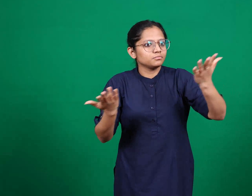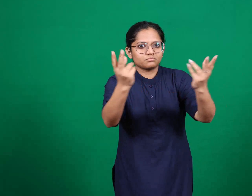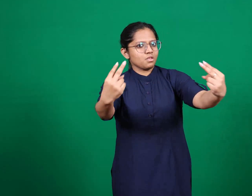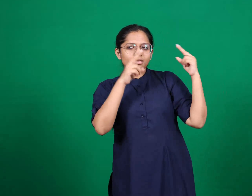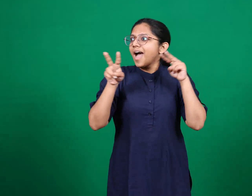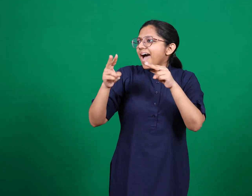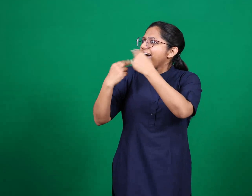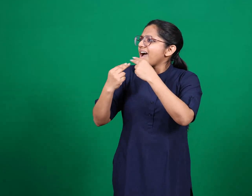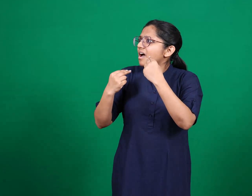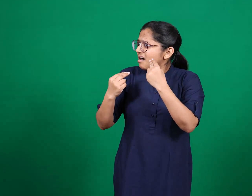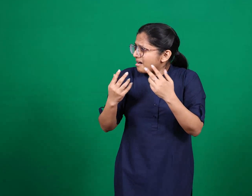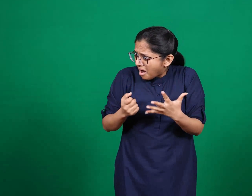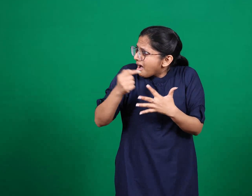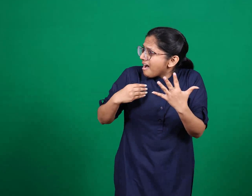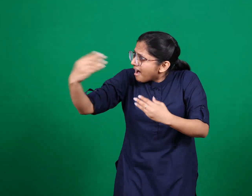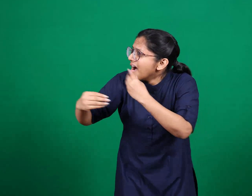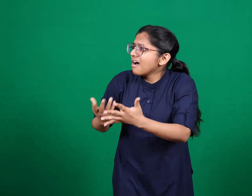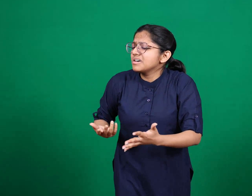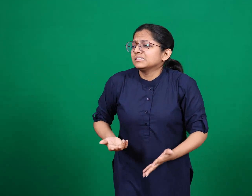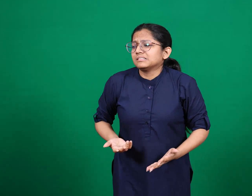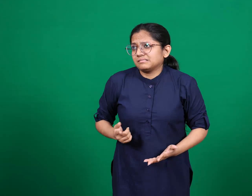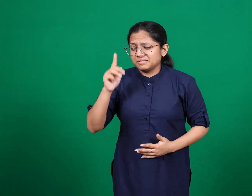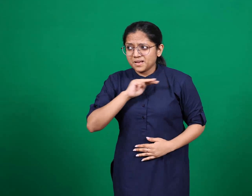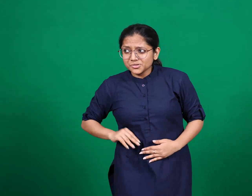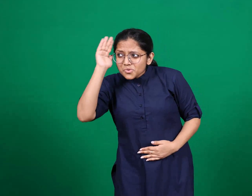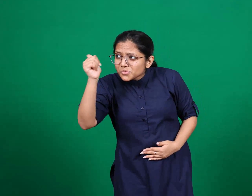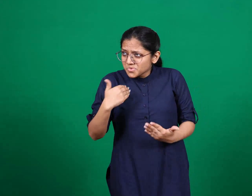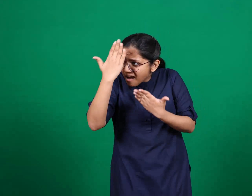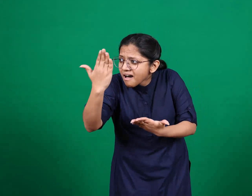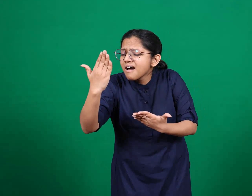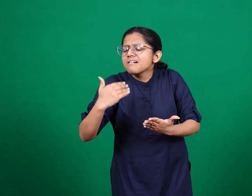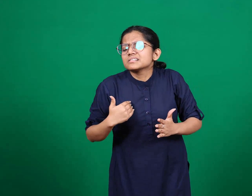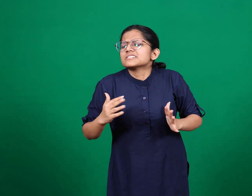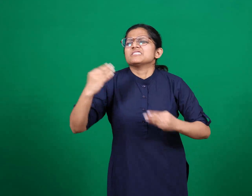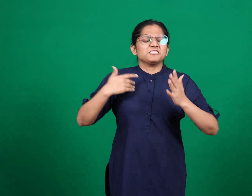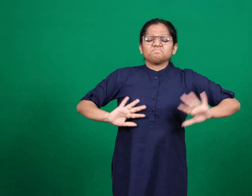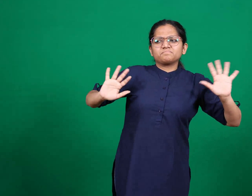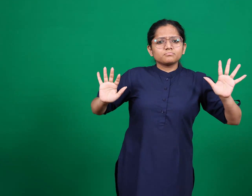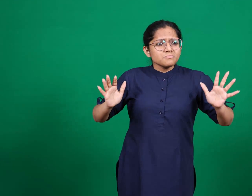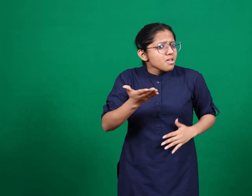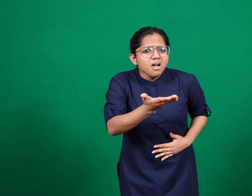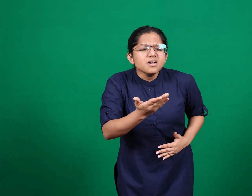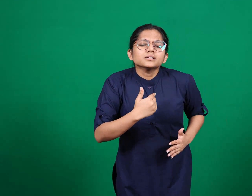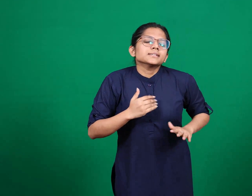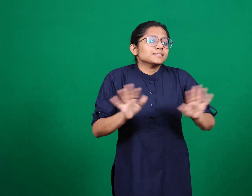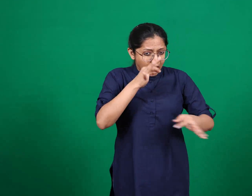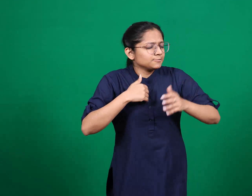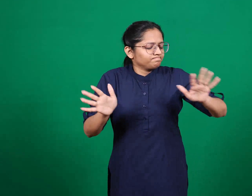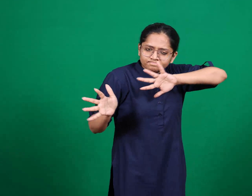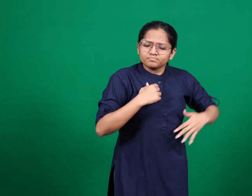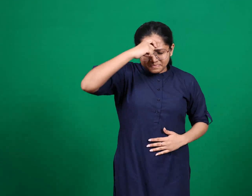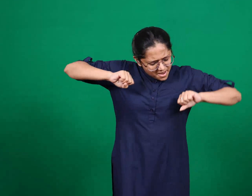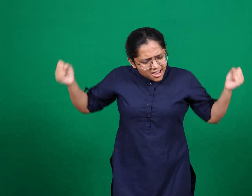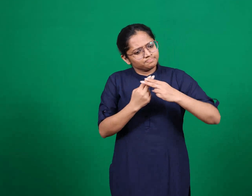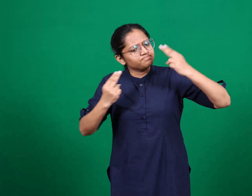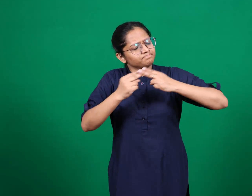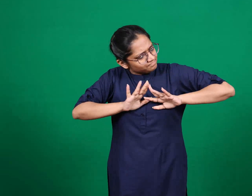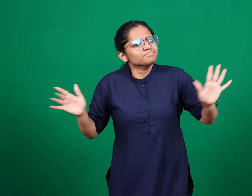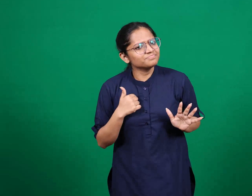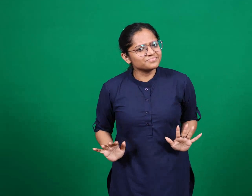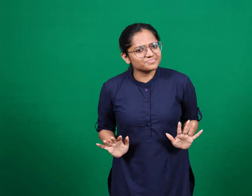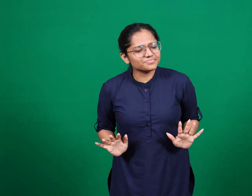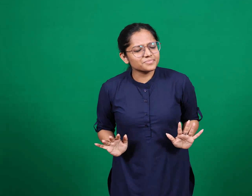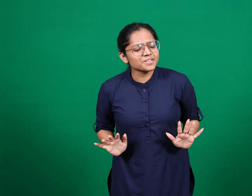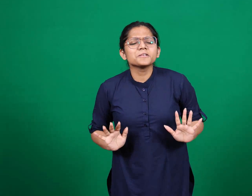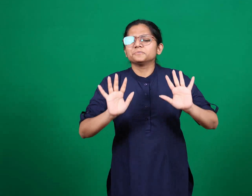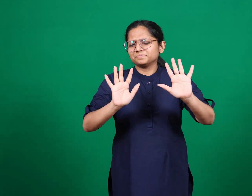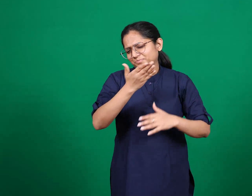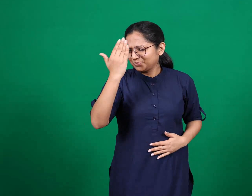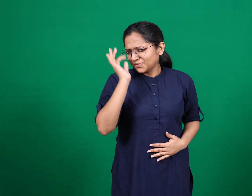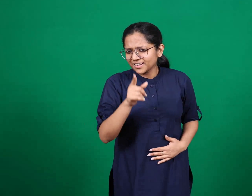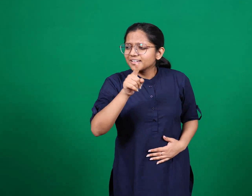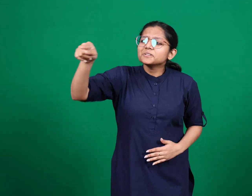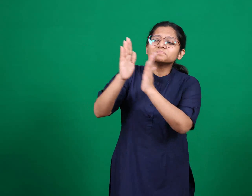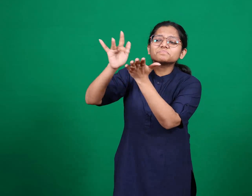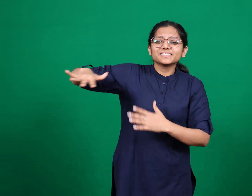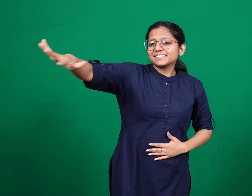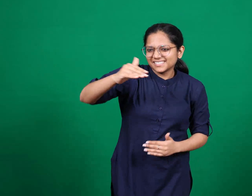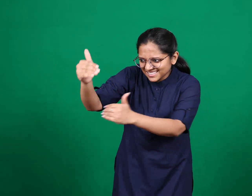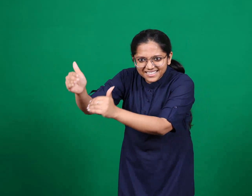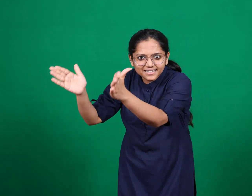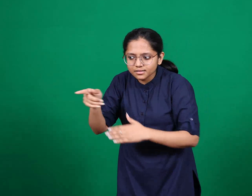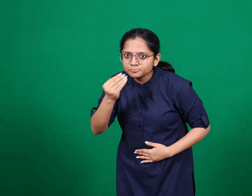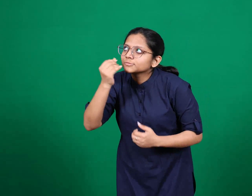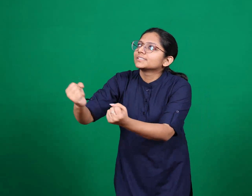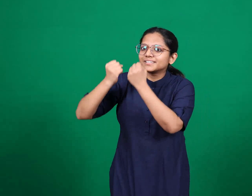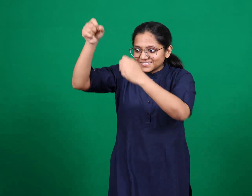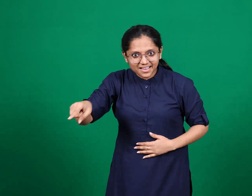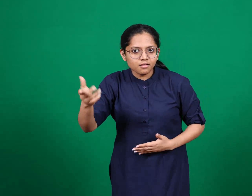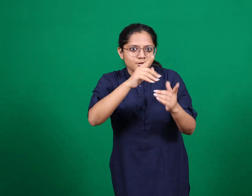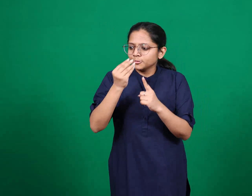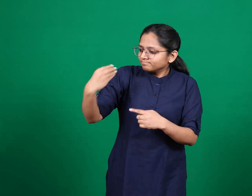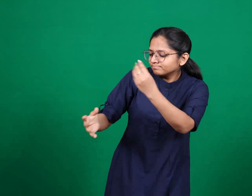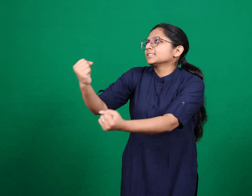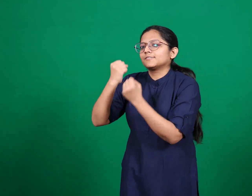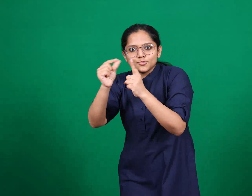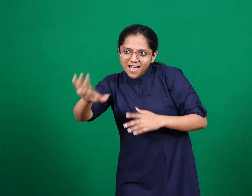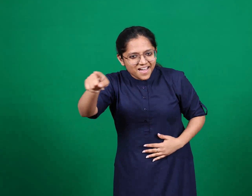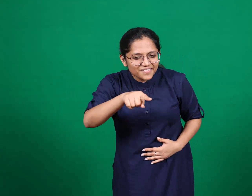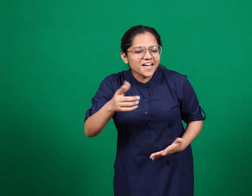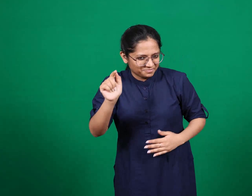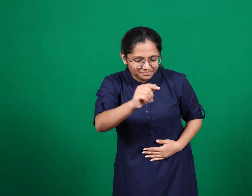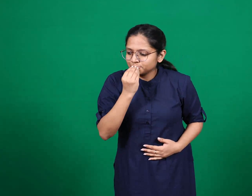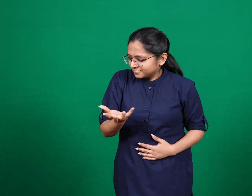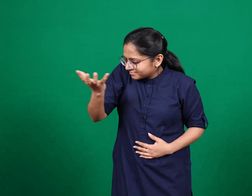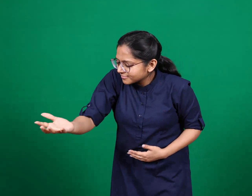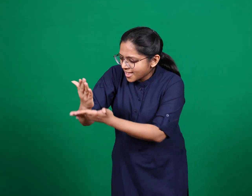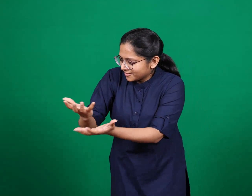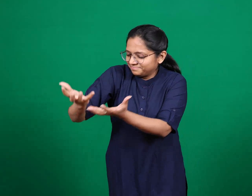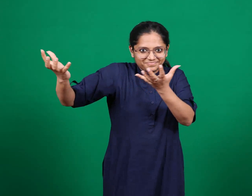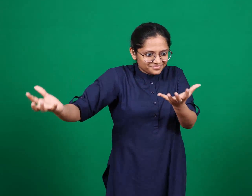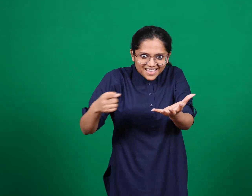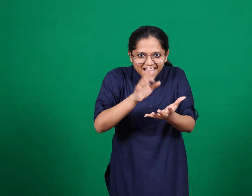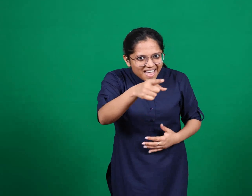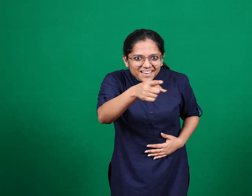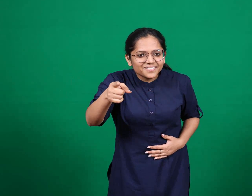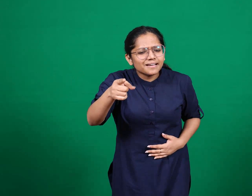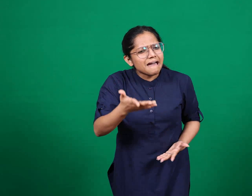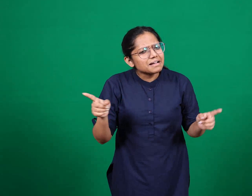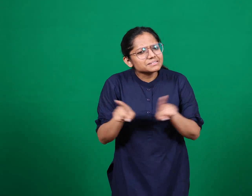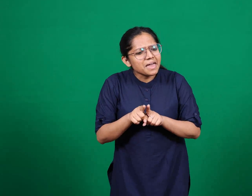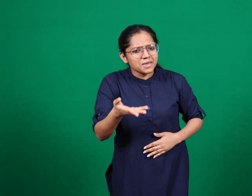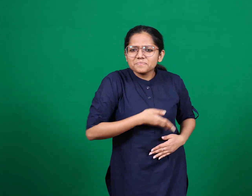Do you not know that those who work in the temple eat of its food, and those who serve at the altar partake of its offerings?